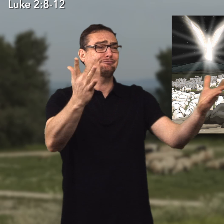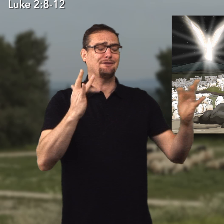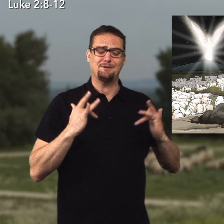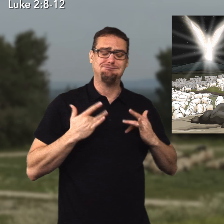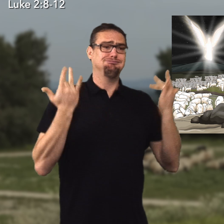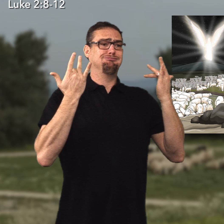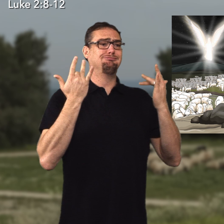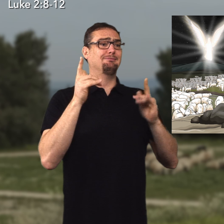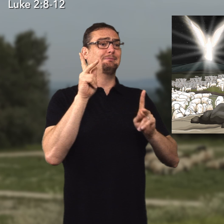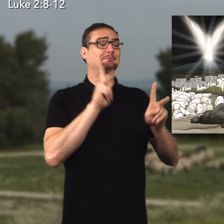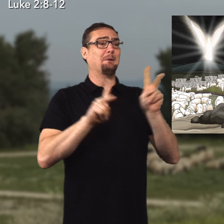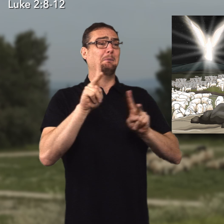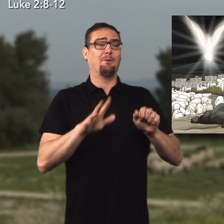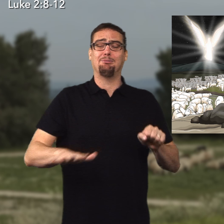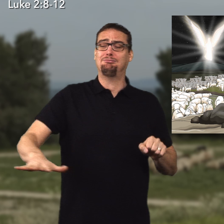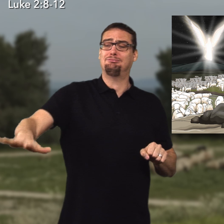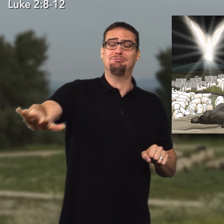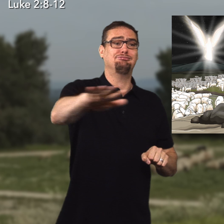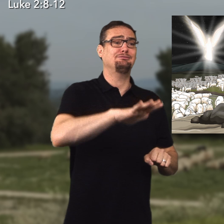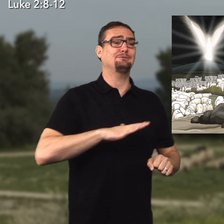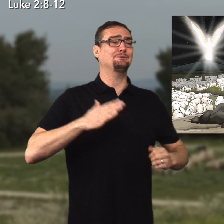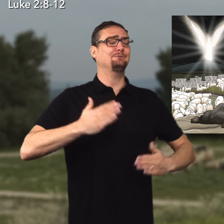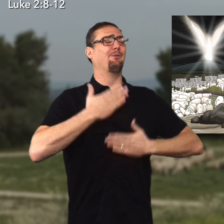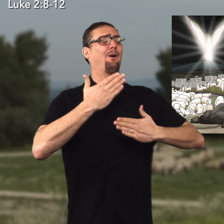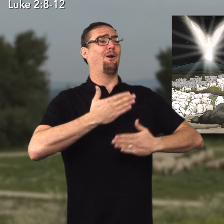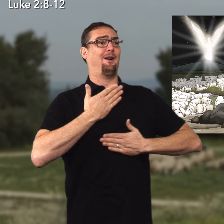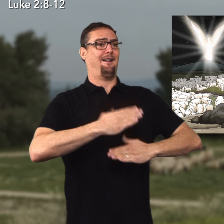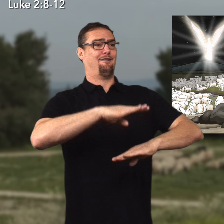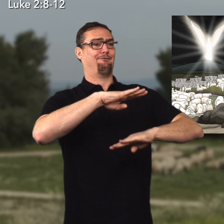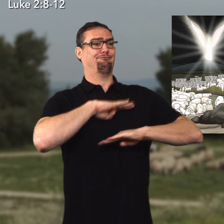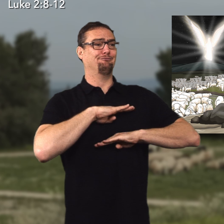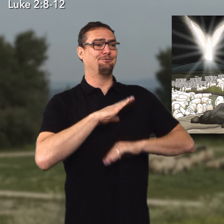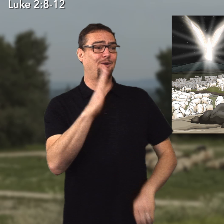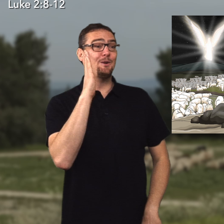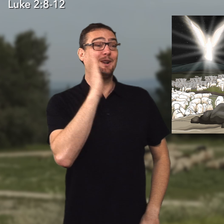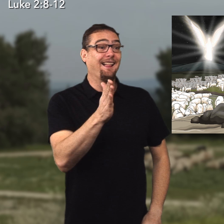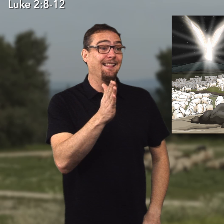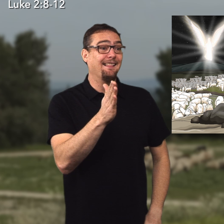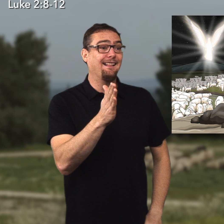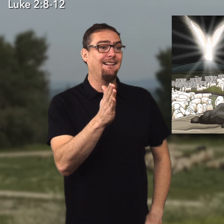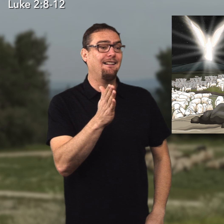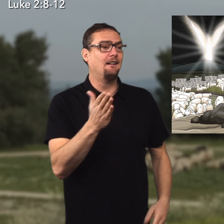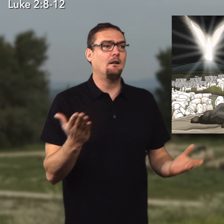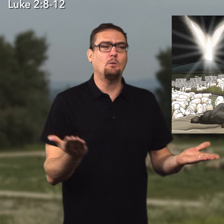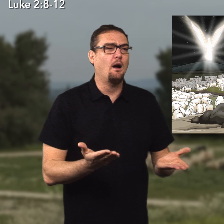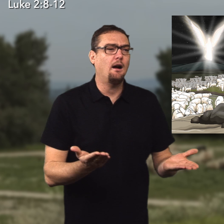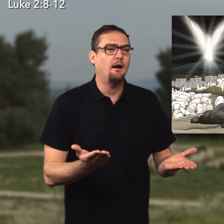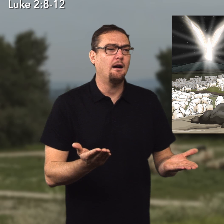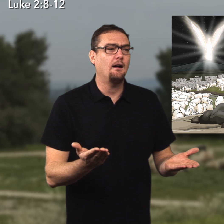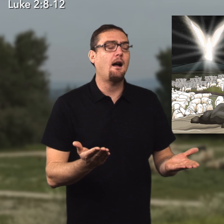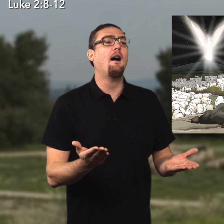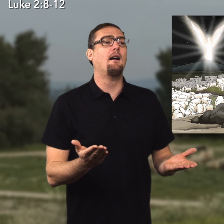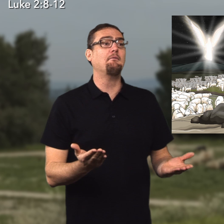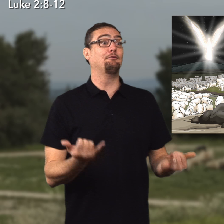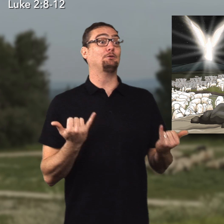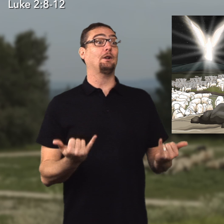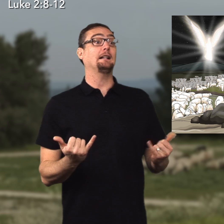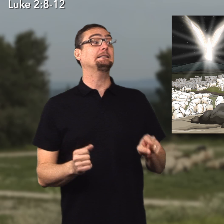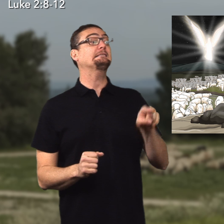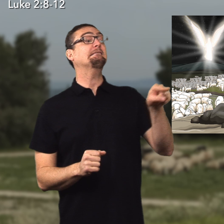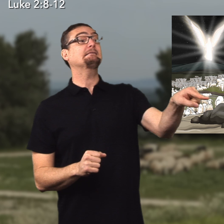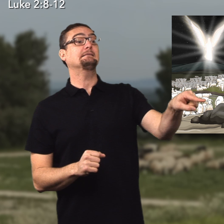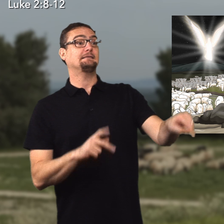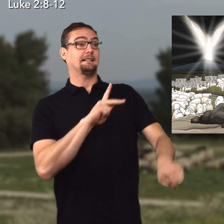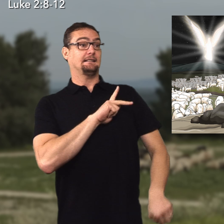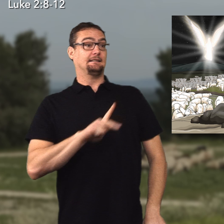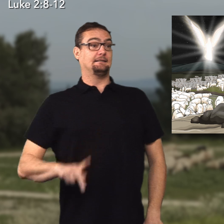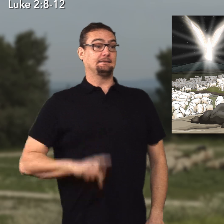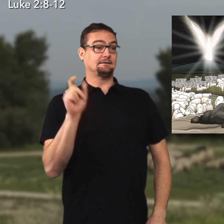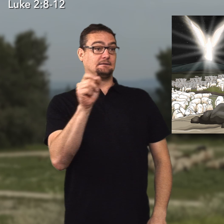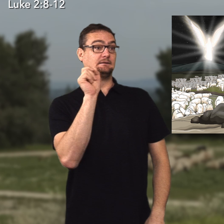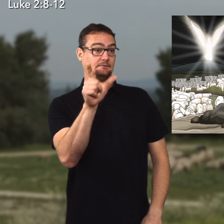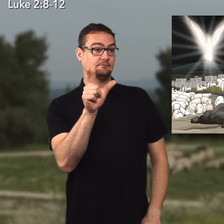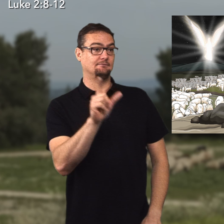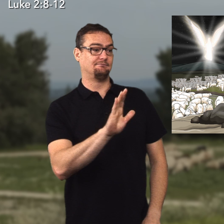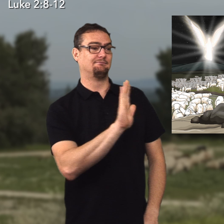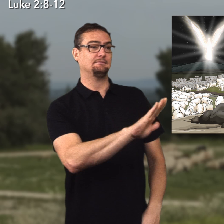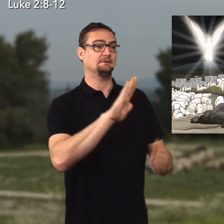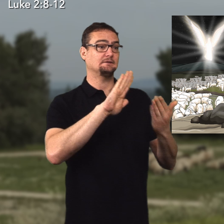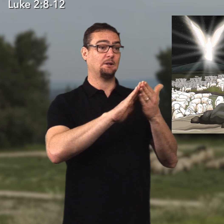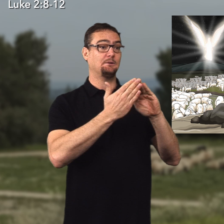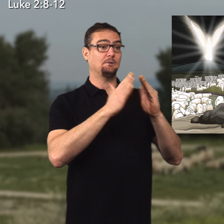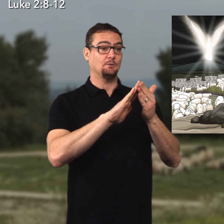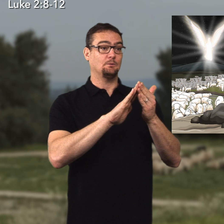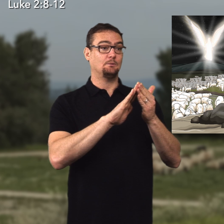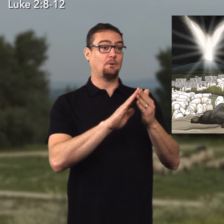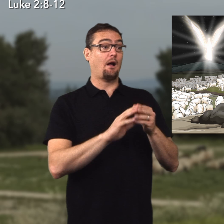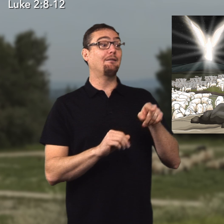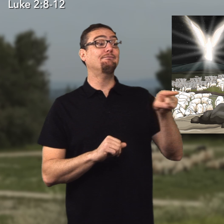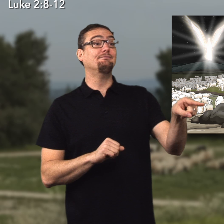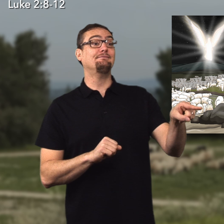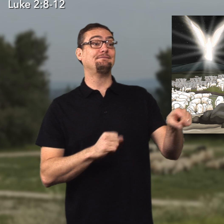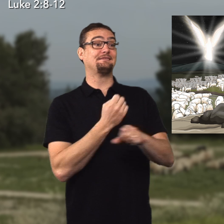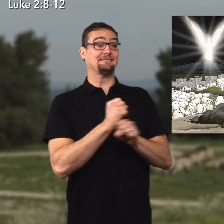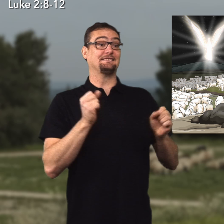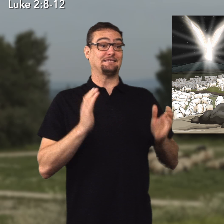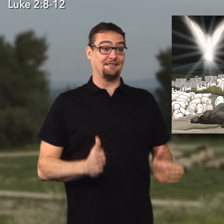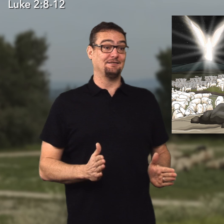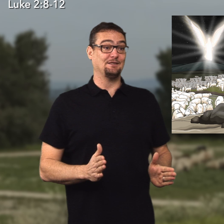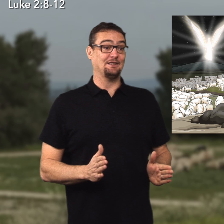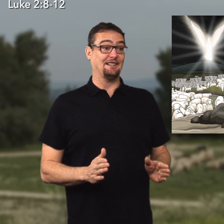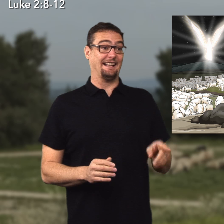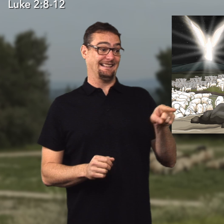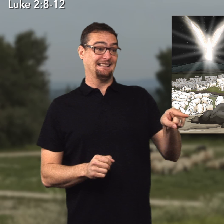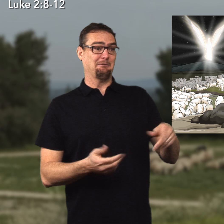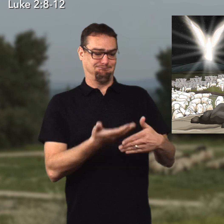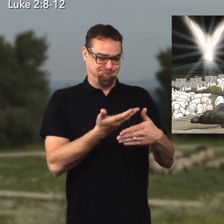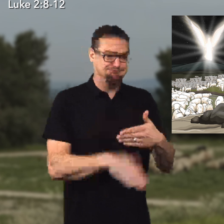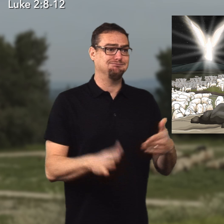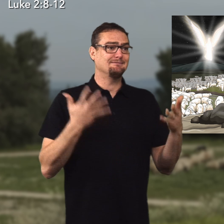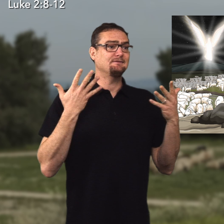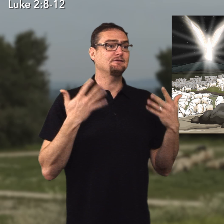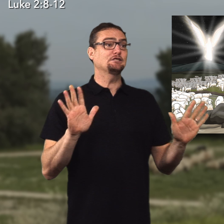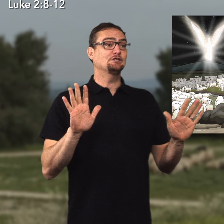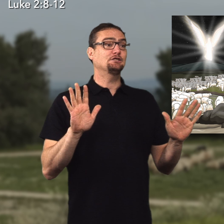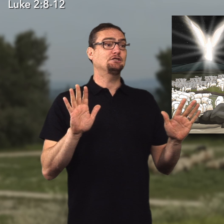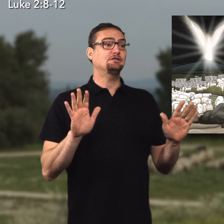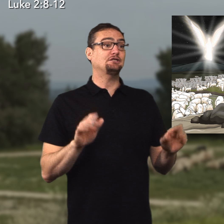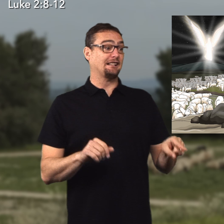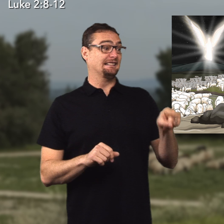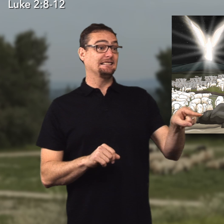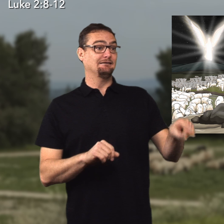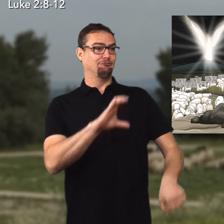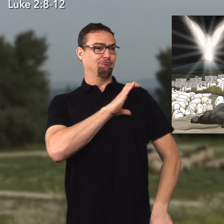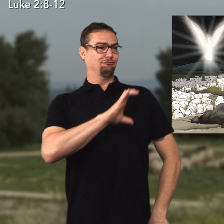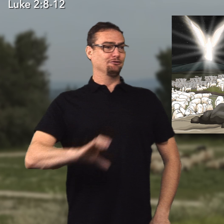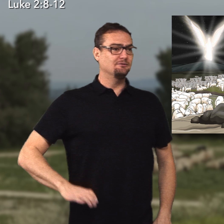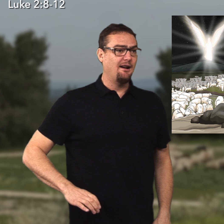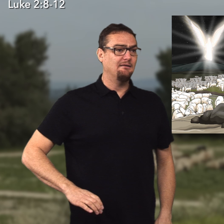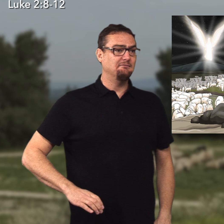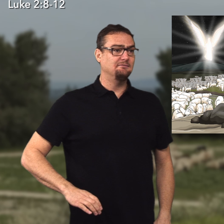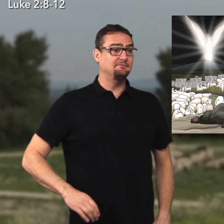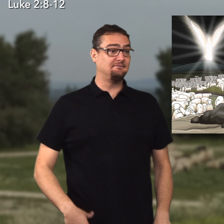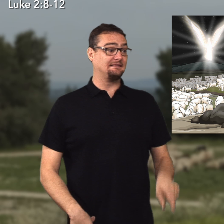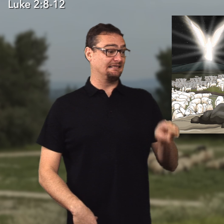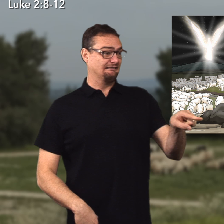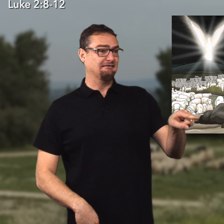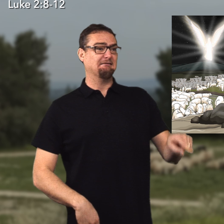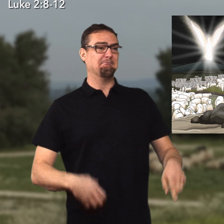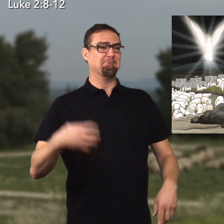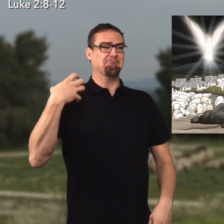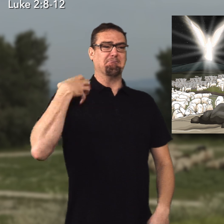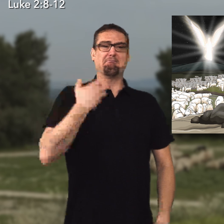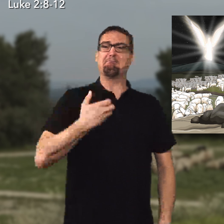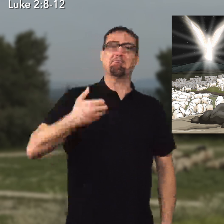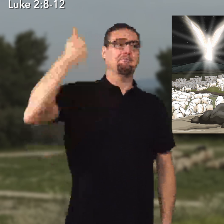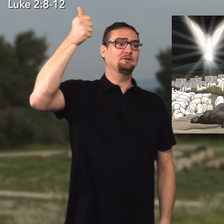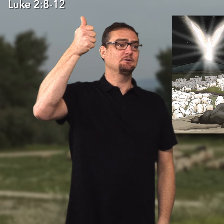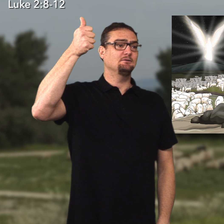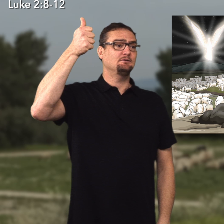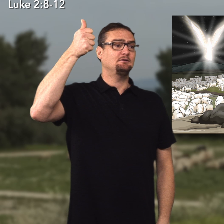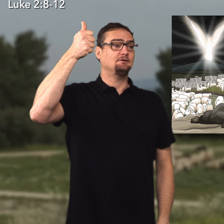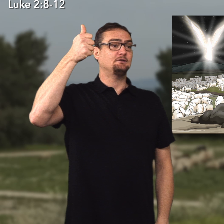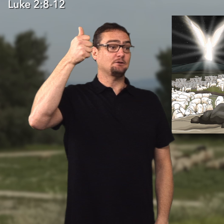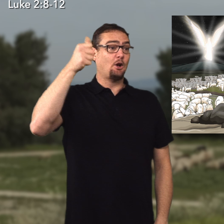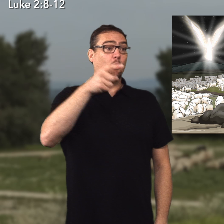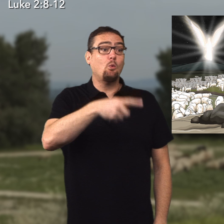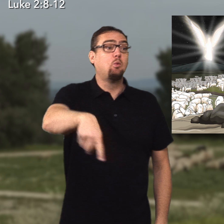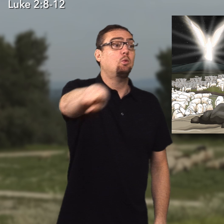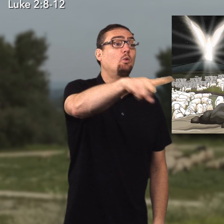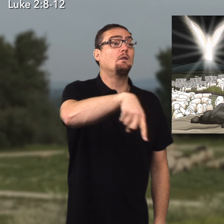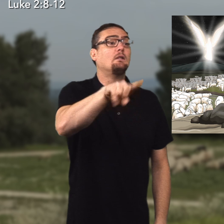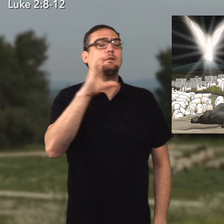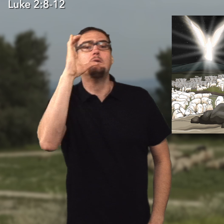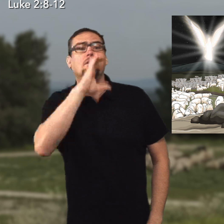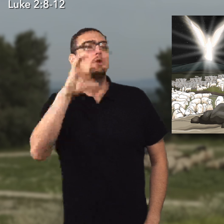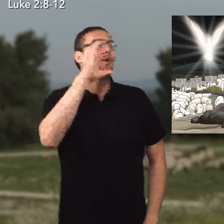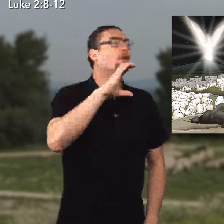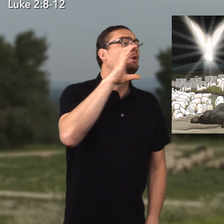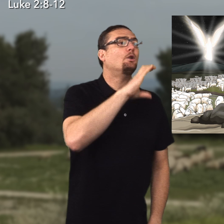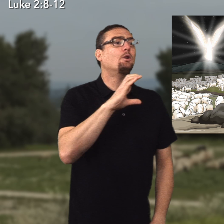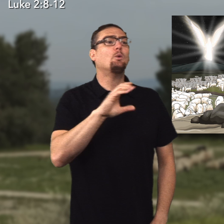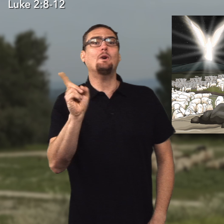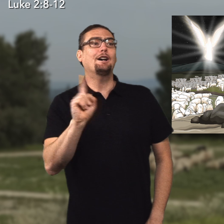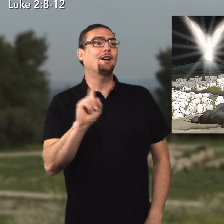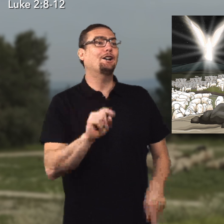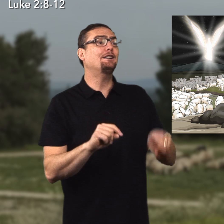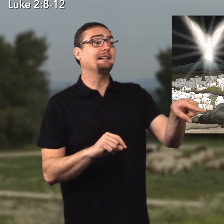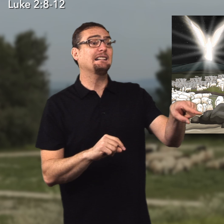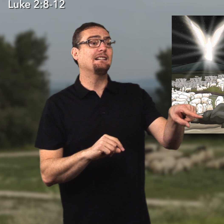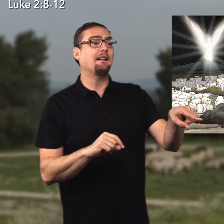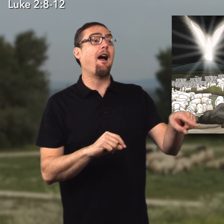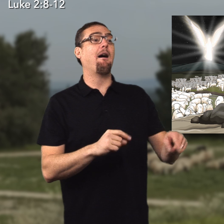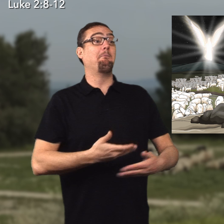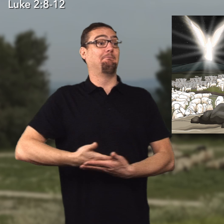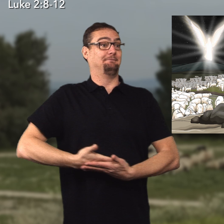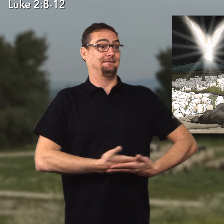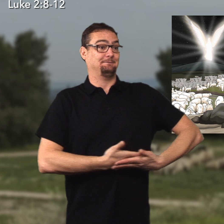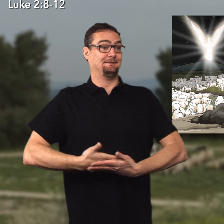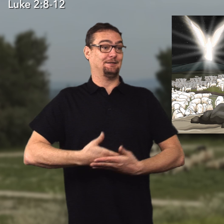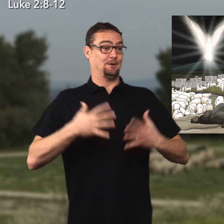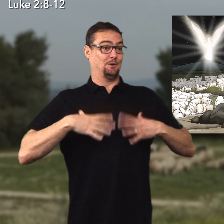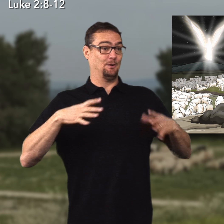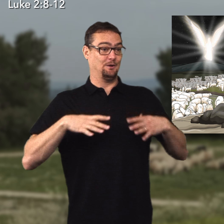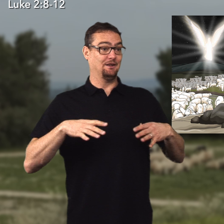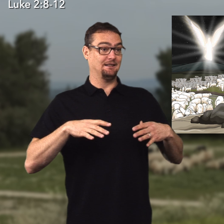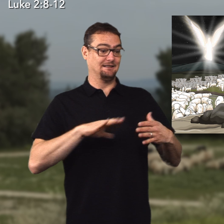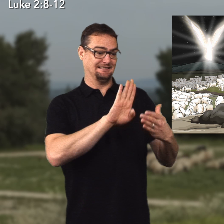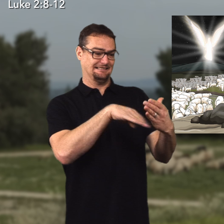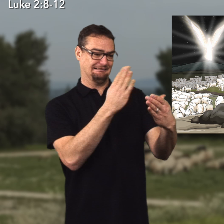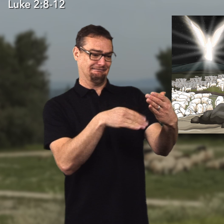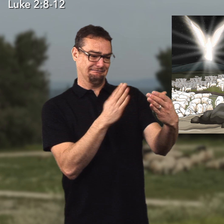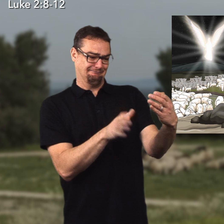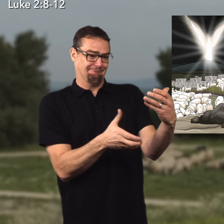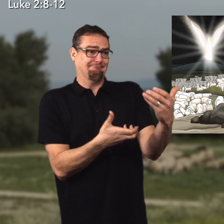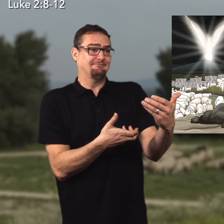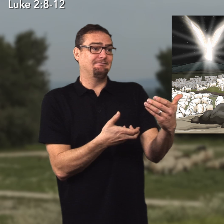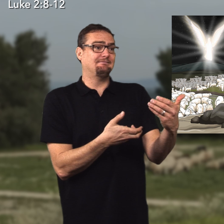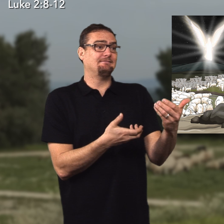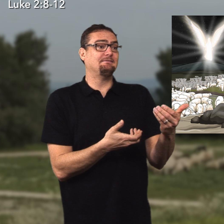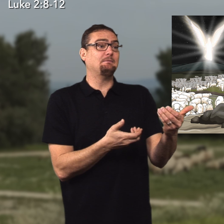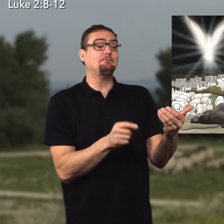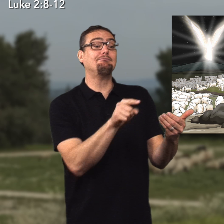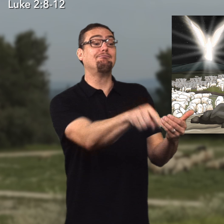For behold, I bring you good news of great joy that will be for all the people: Today in the city of David a Savior has been born to you. He is Christ the Lord!